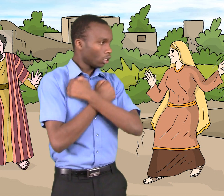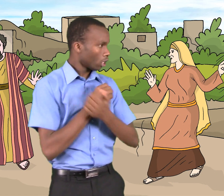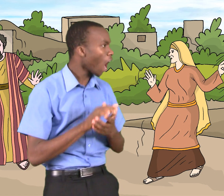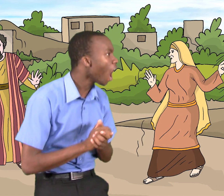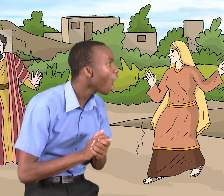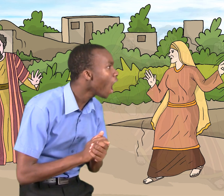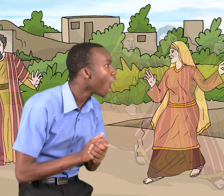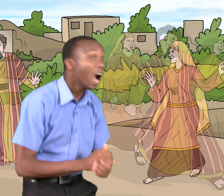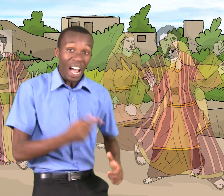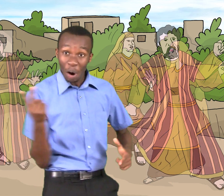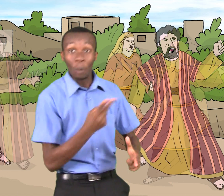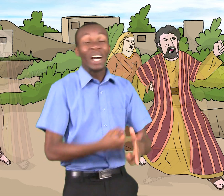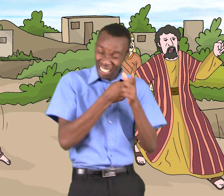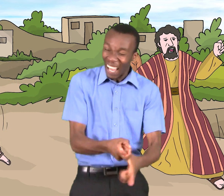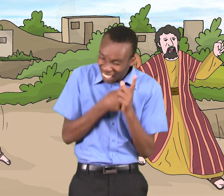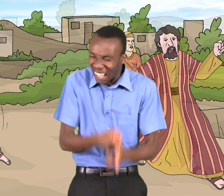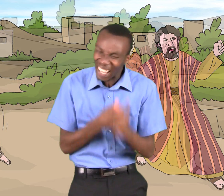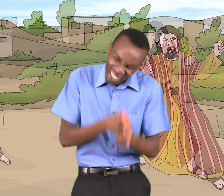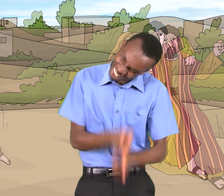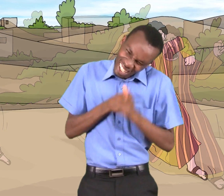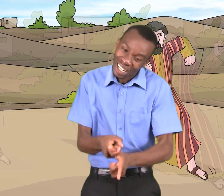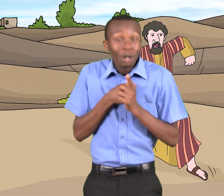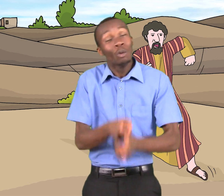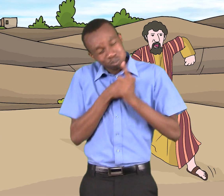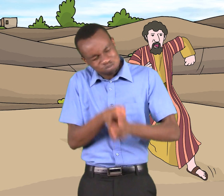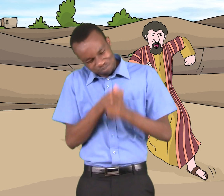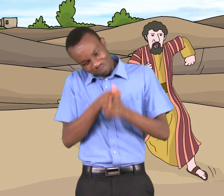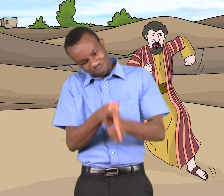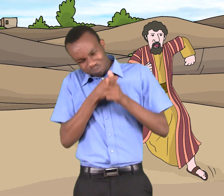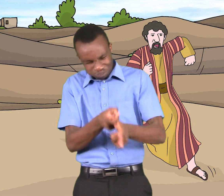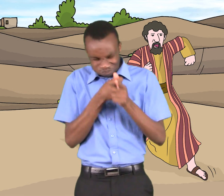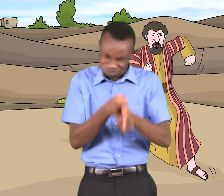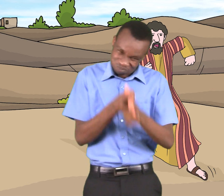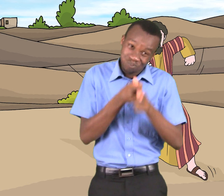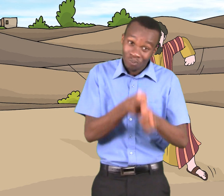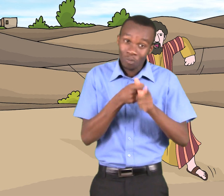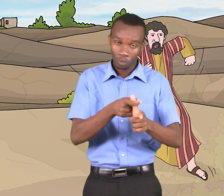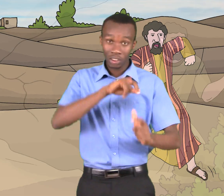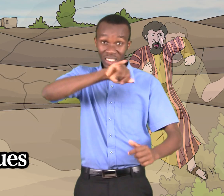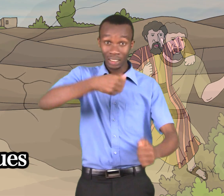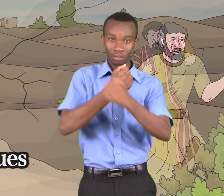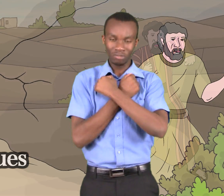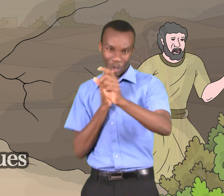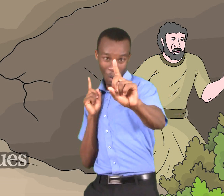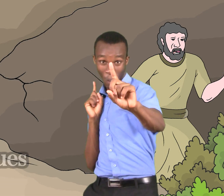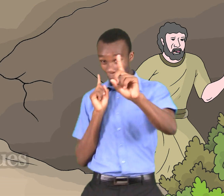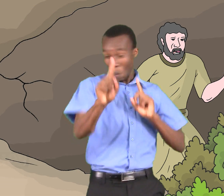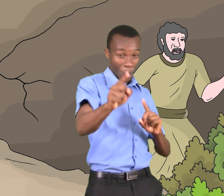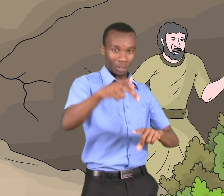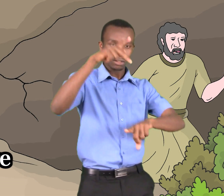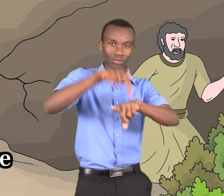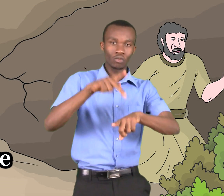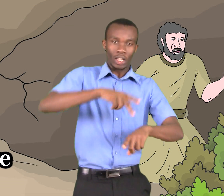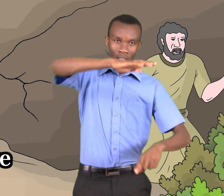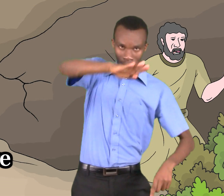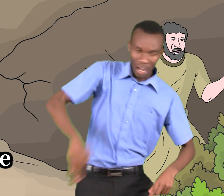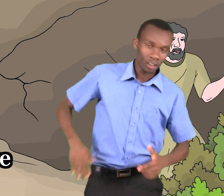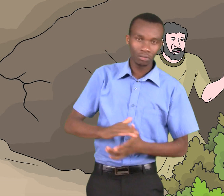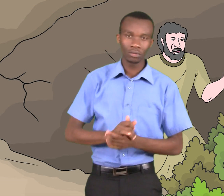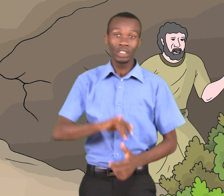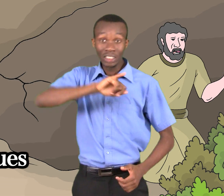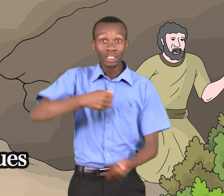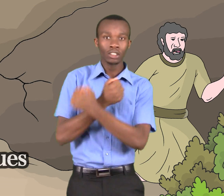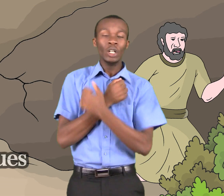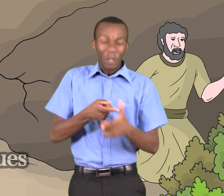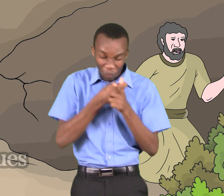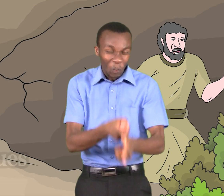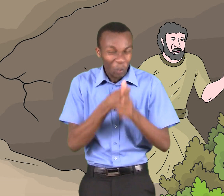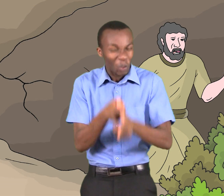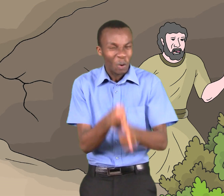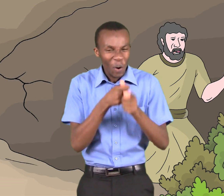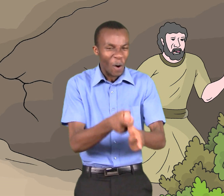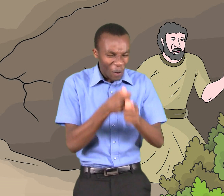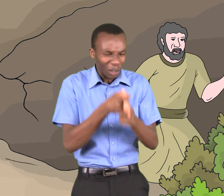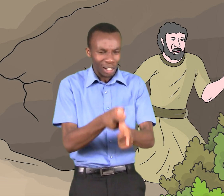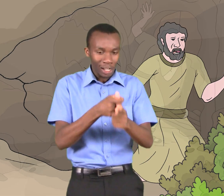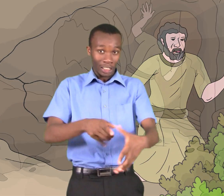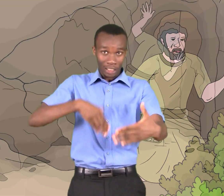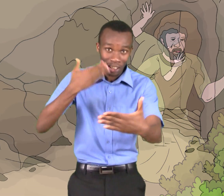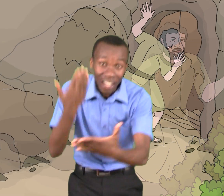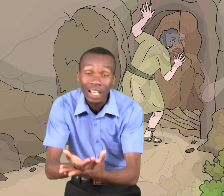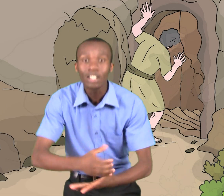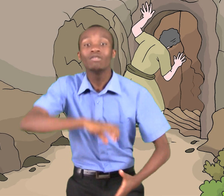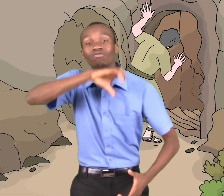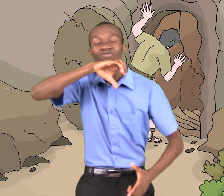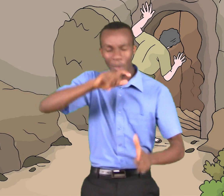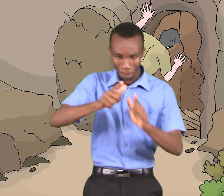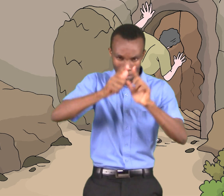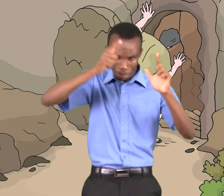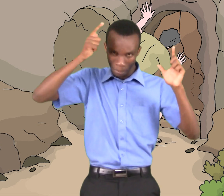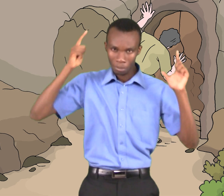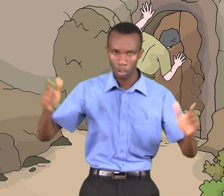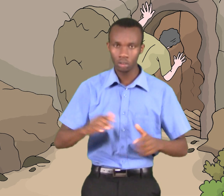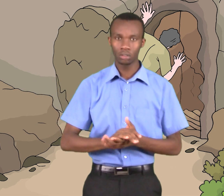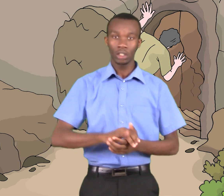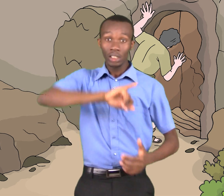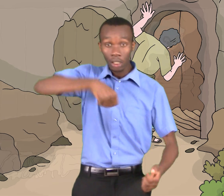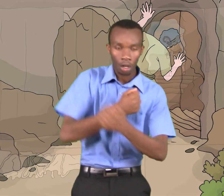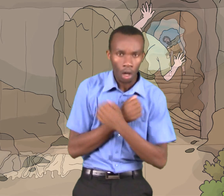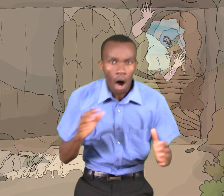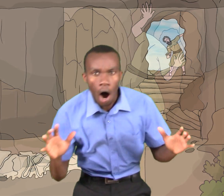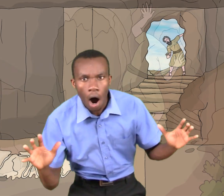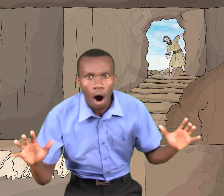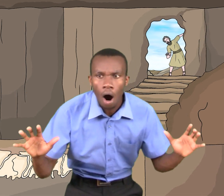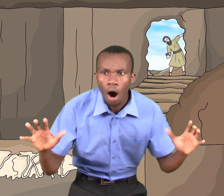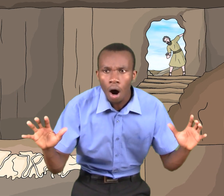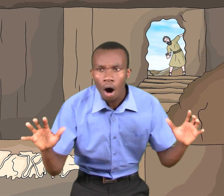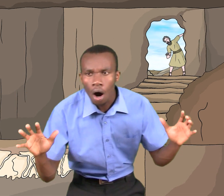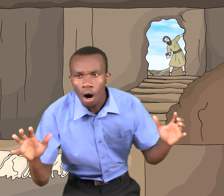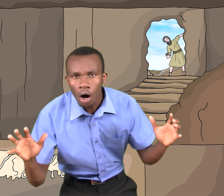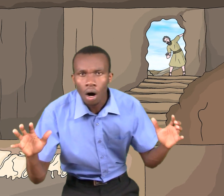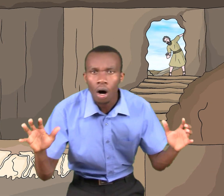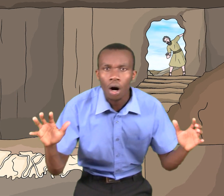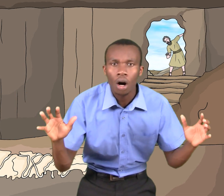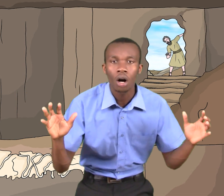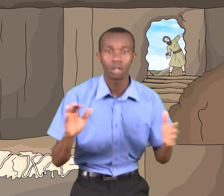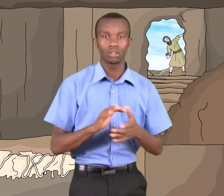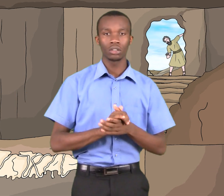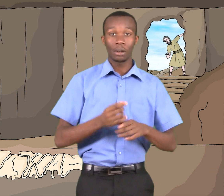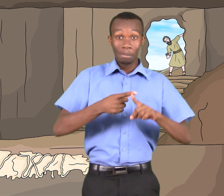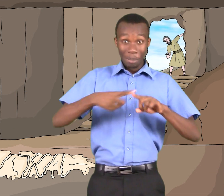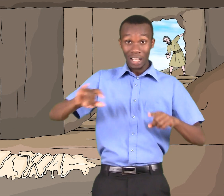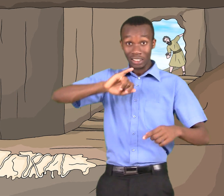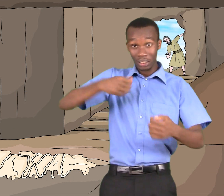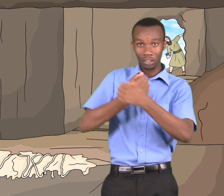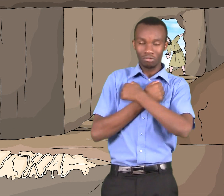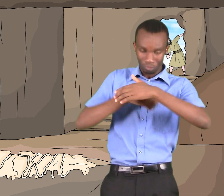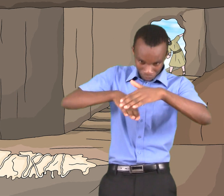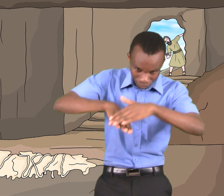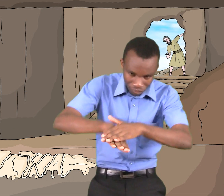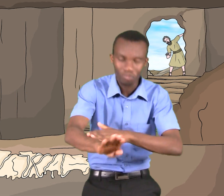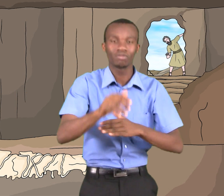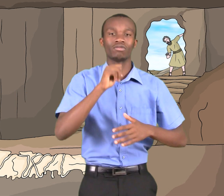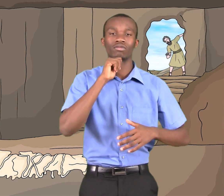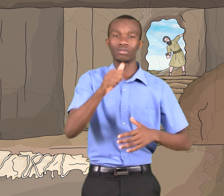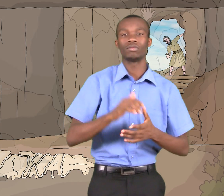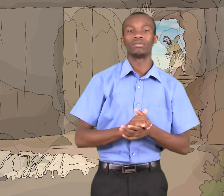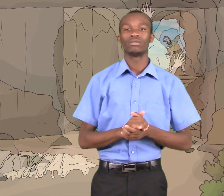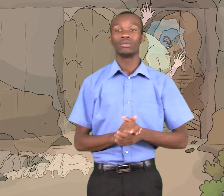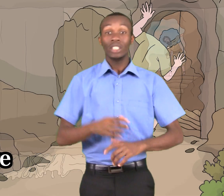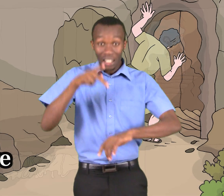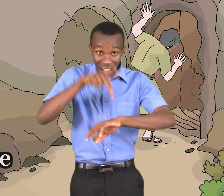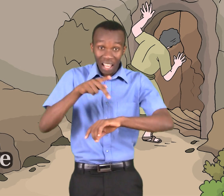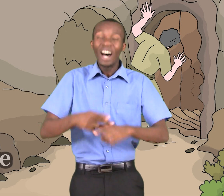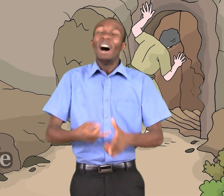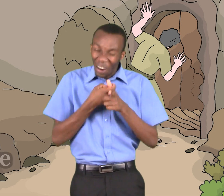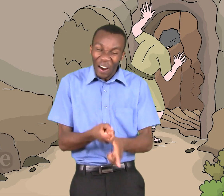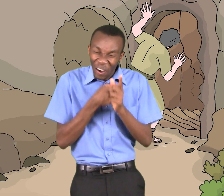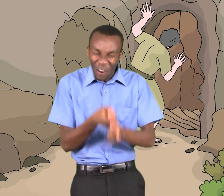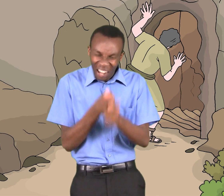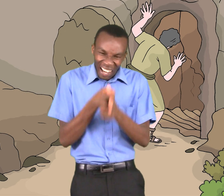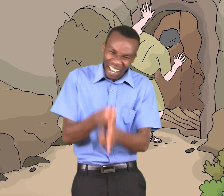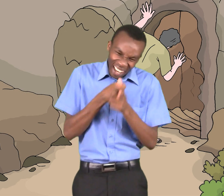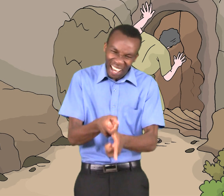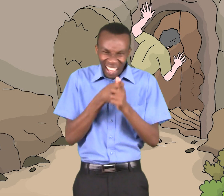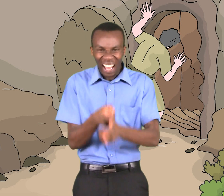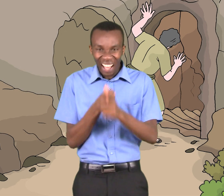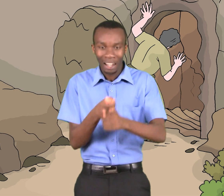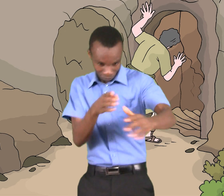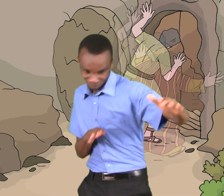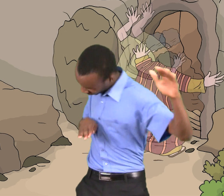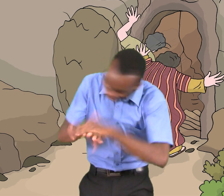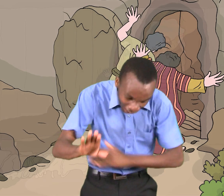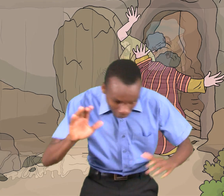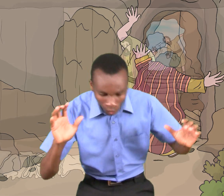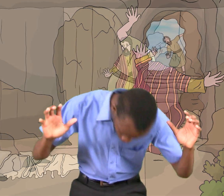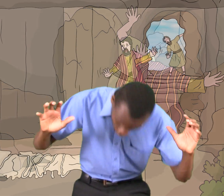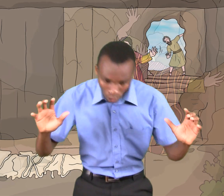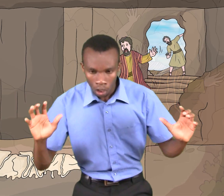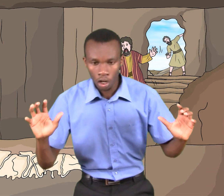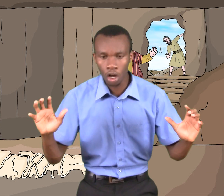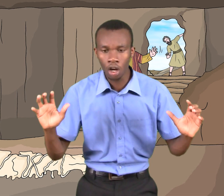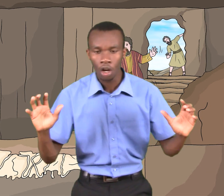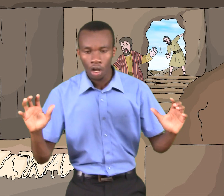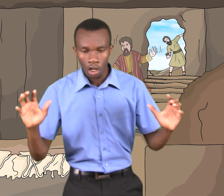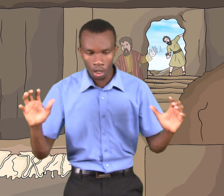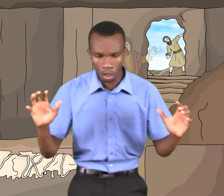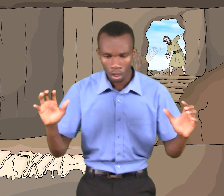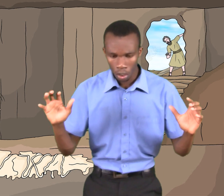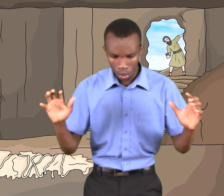Then Peter and the other disciple set out for the tomb. The two were running together, but the other disciple outran Peter and reached the tomb first. He bent down and looked in at the linen cloths lying there, but he did not go in. Simon Peter arrived just after him.